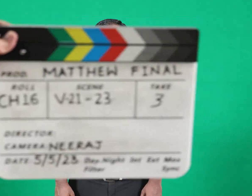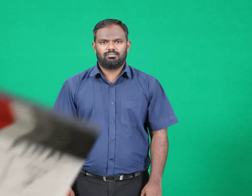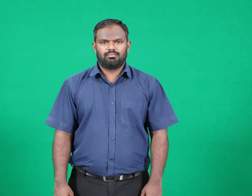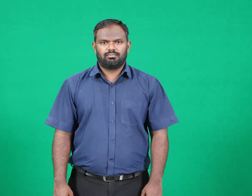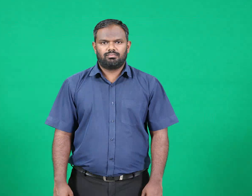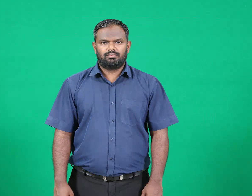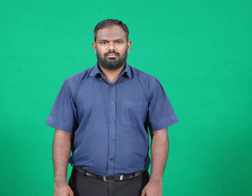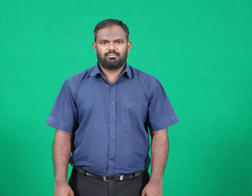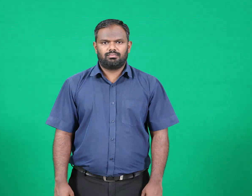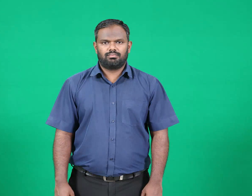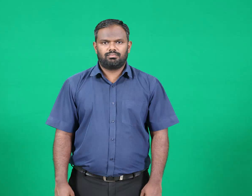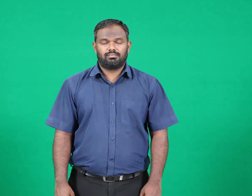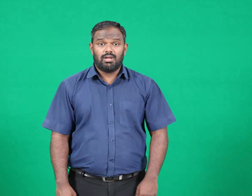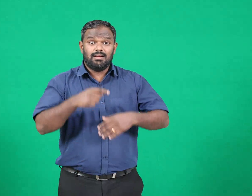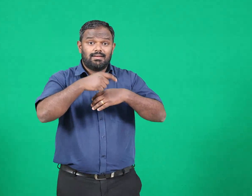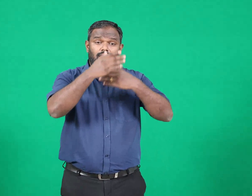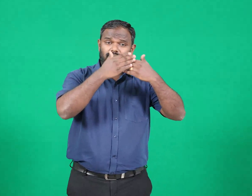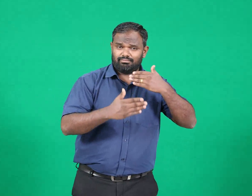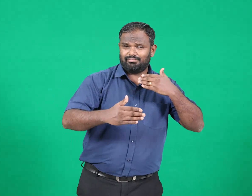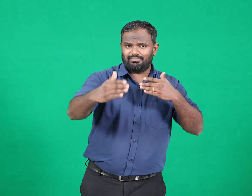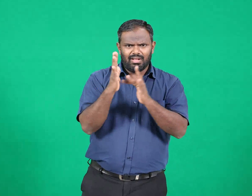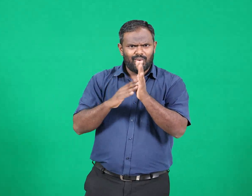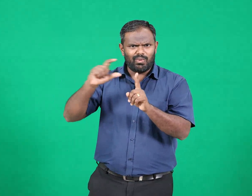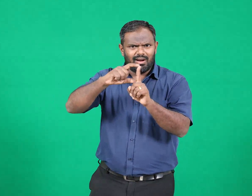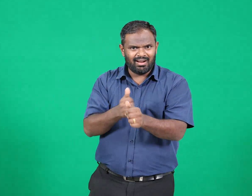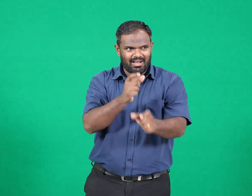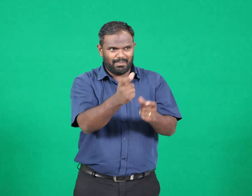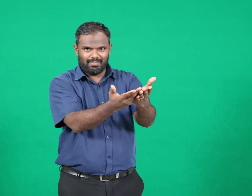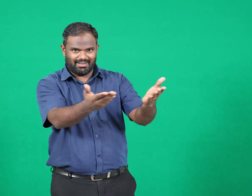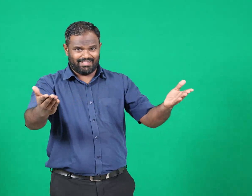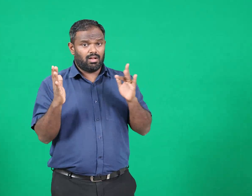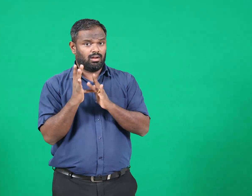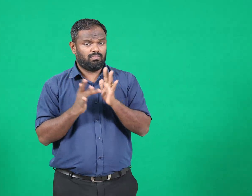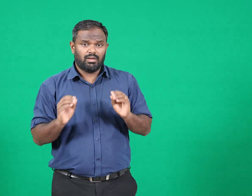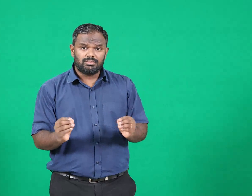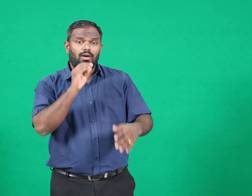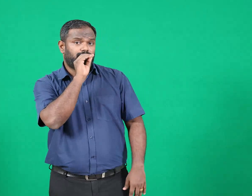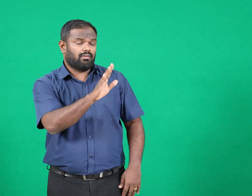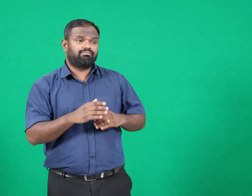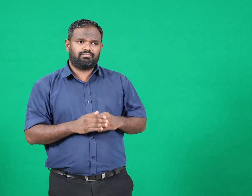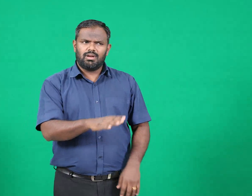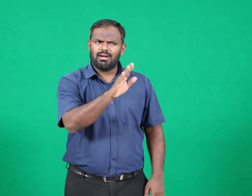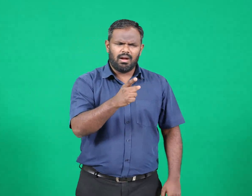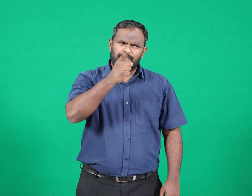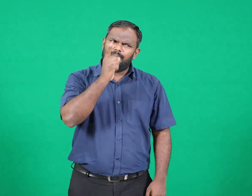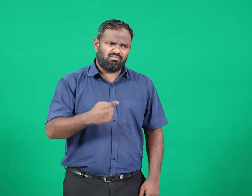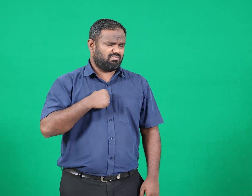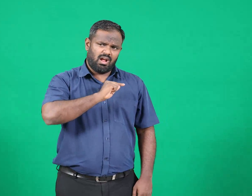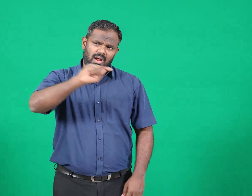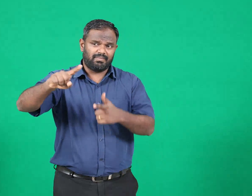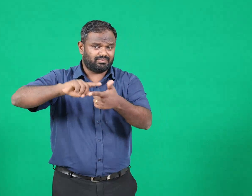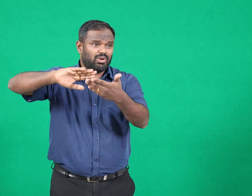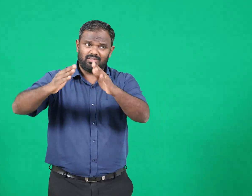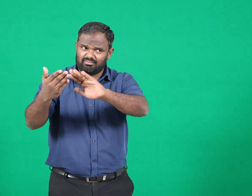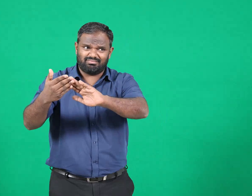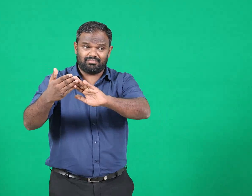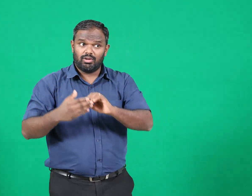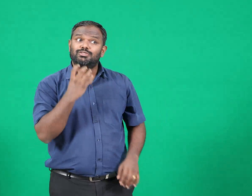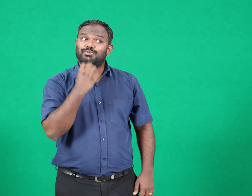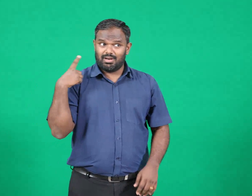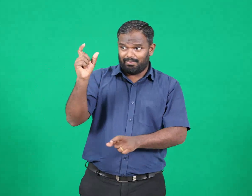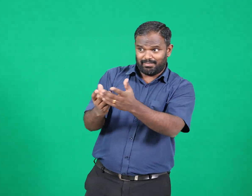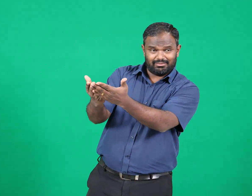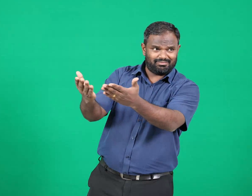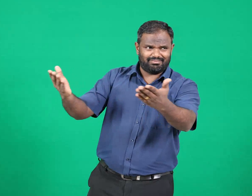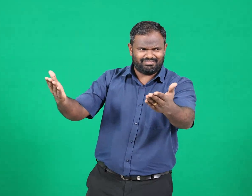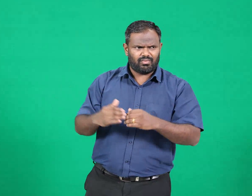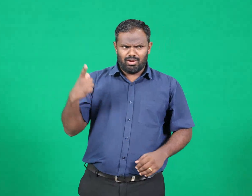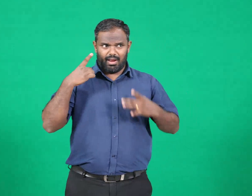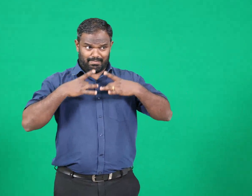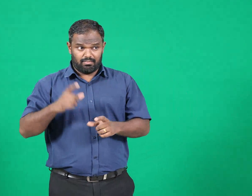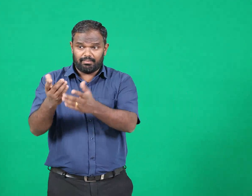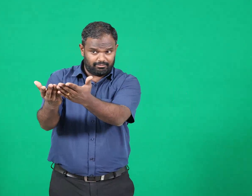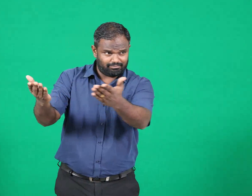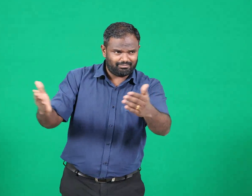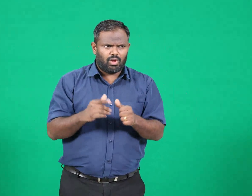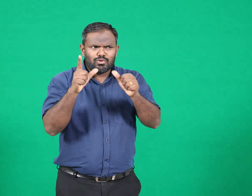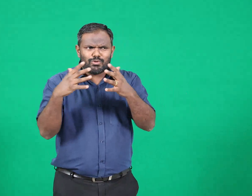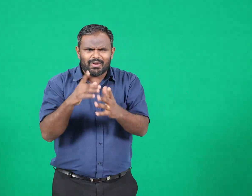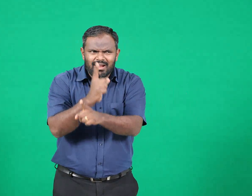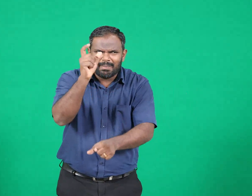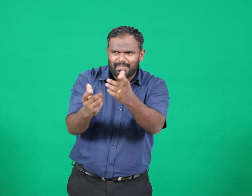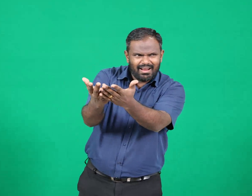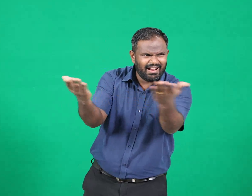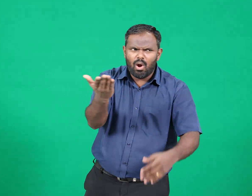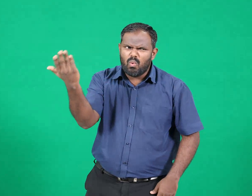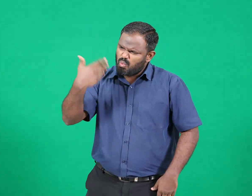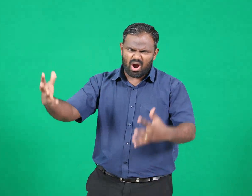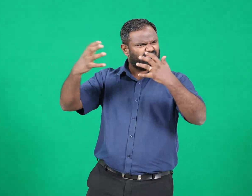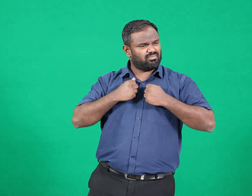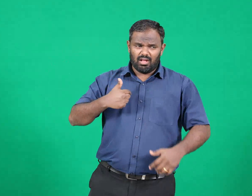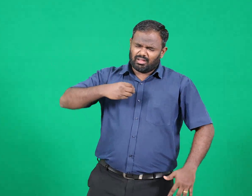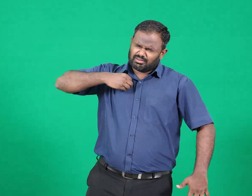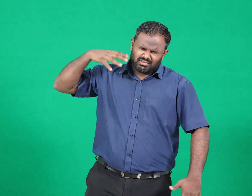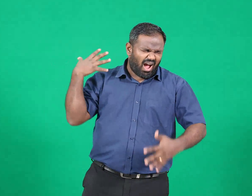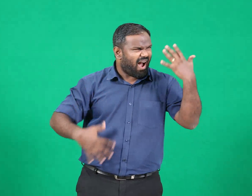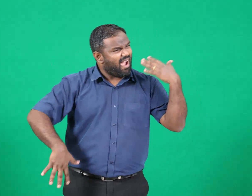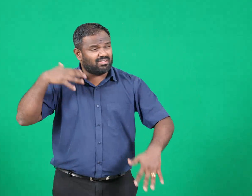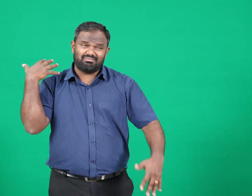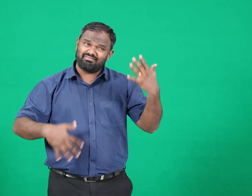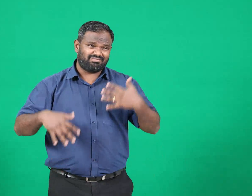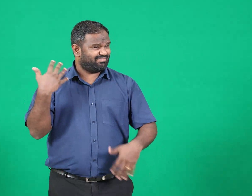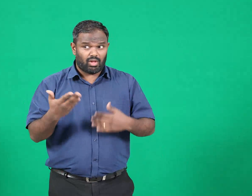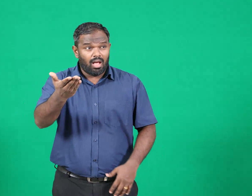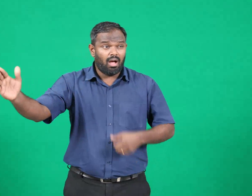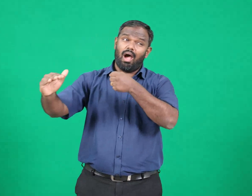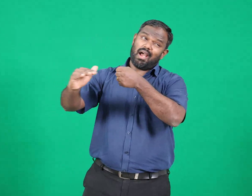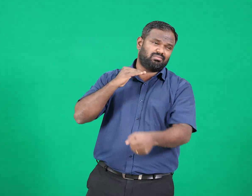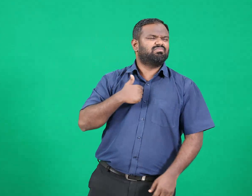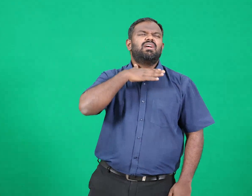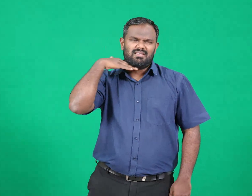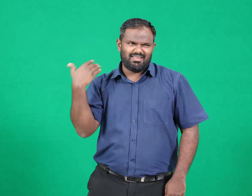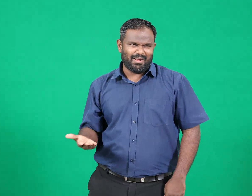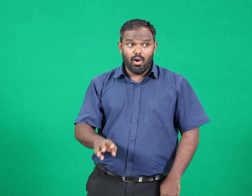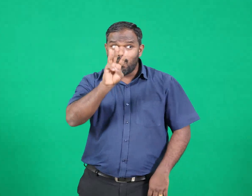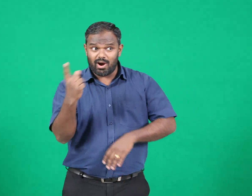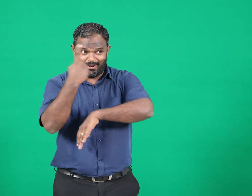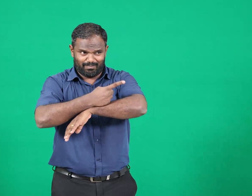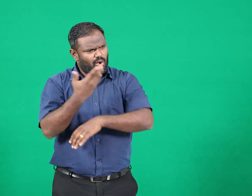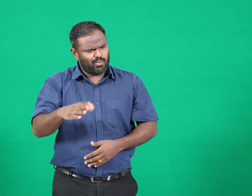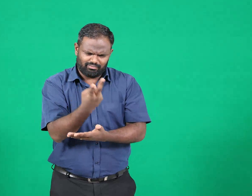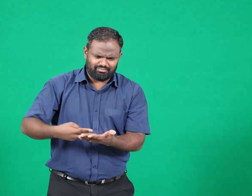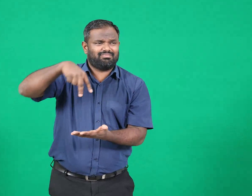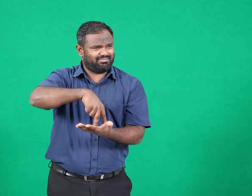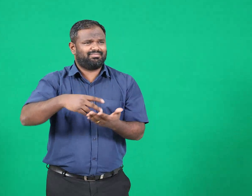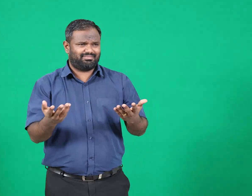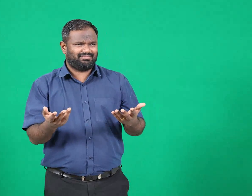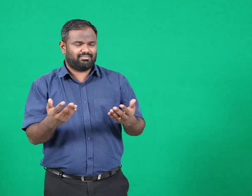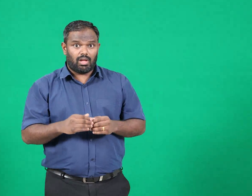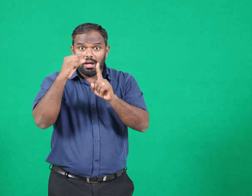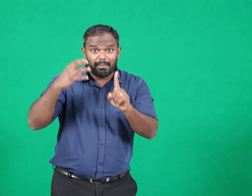From that time on Jesus began to show His disciples that He must go to Jerusalem and suffer many things at the hands of the elders, chief priests, and scribes, and that He must be killed and on the third day be raised to life.